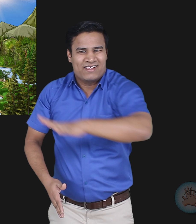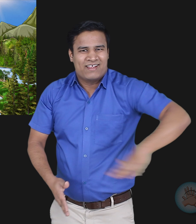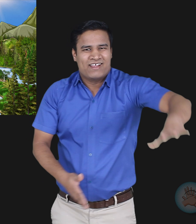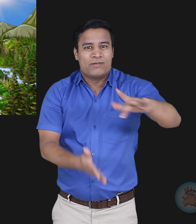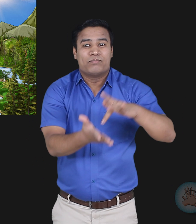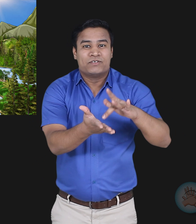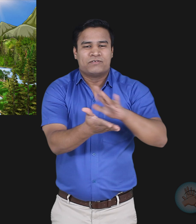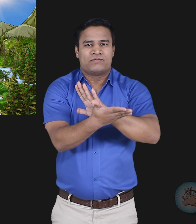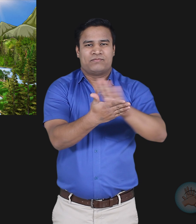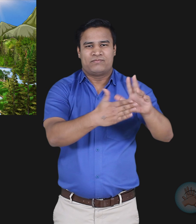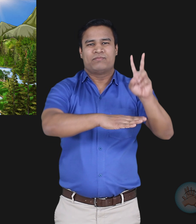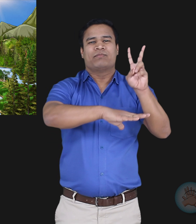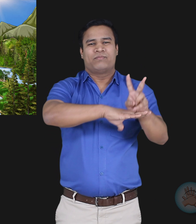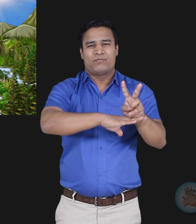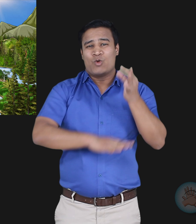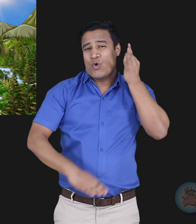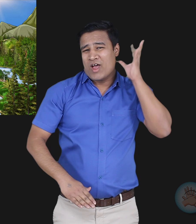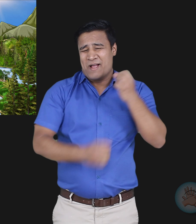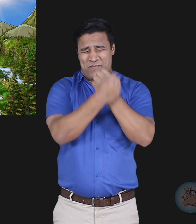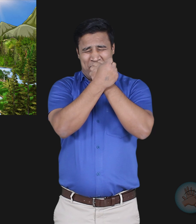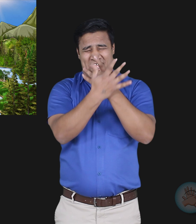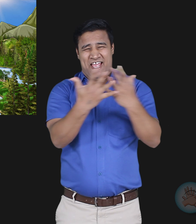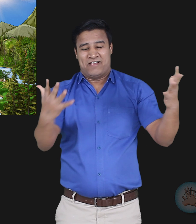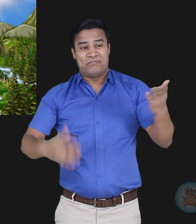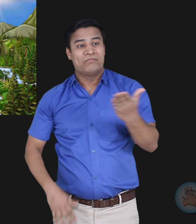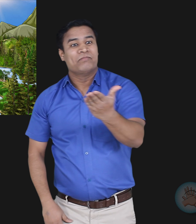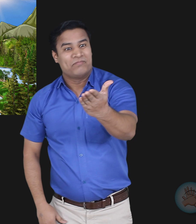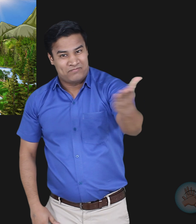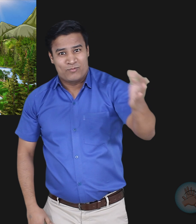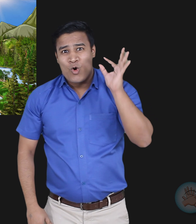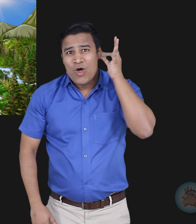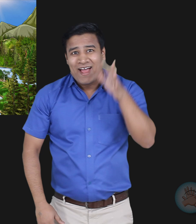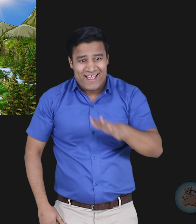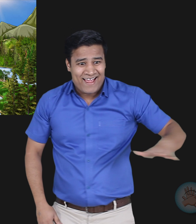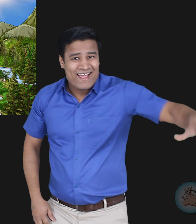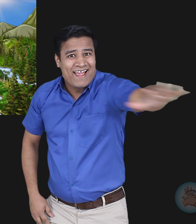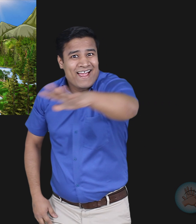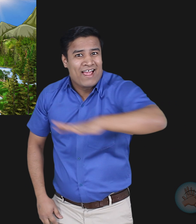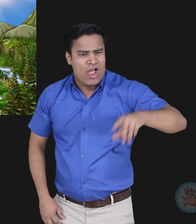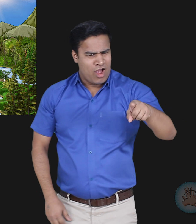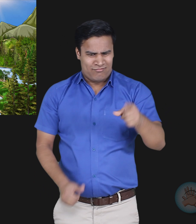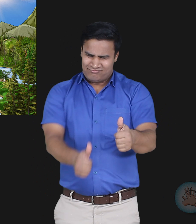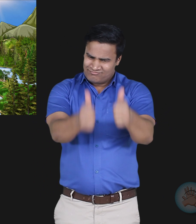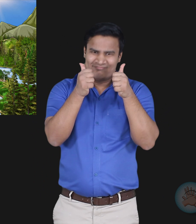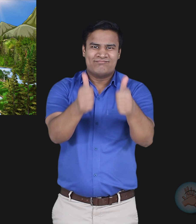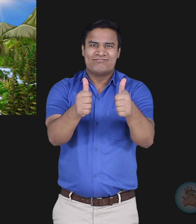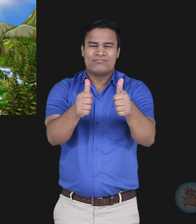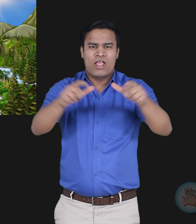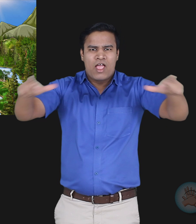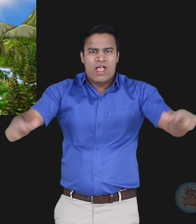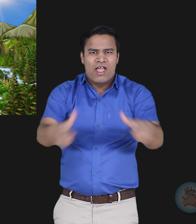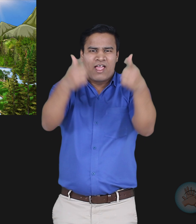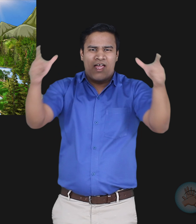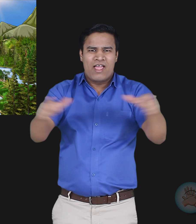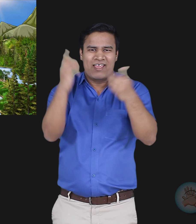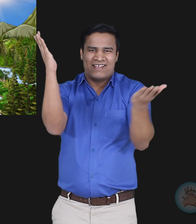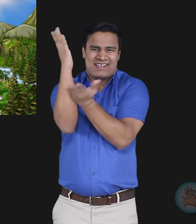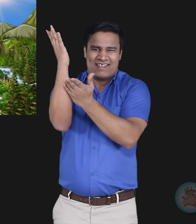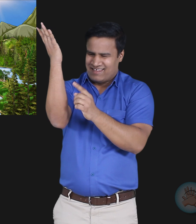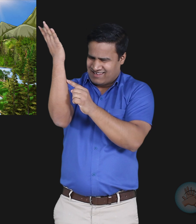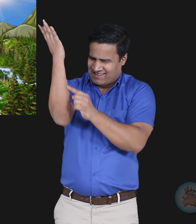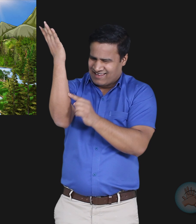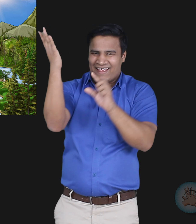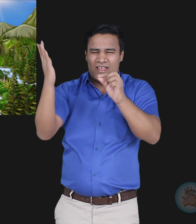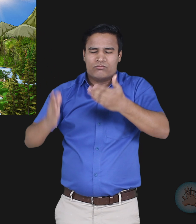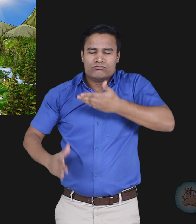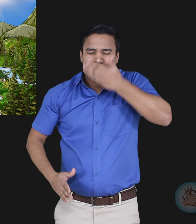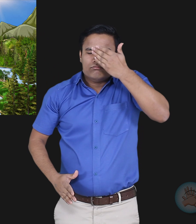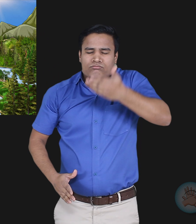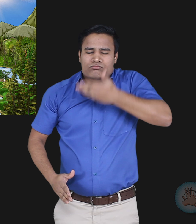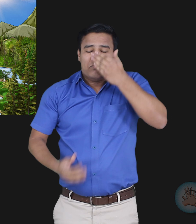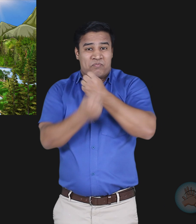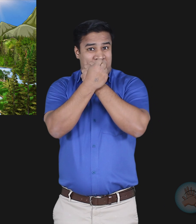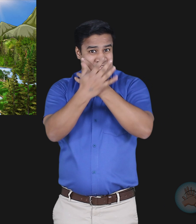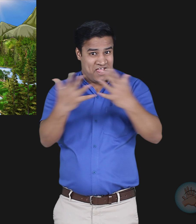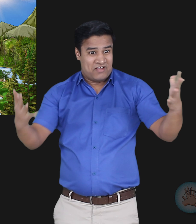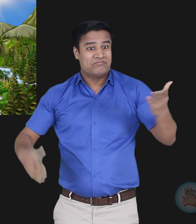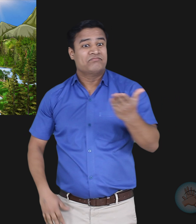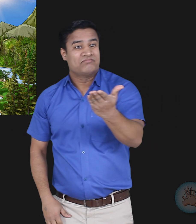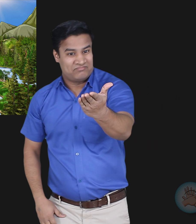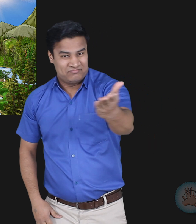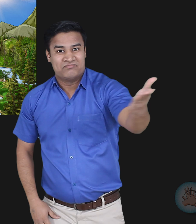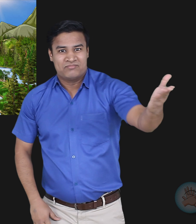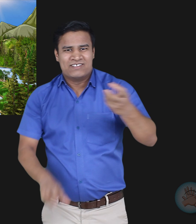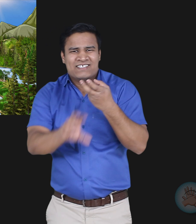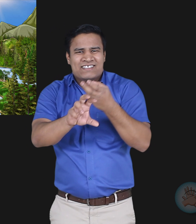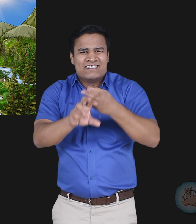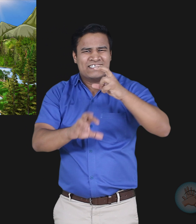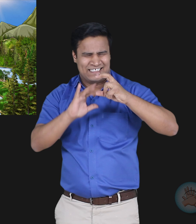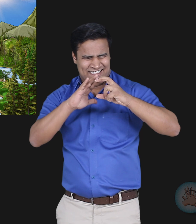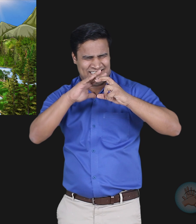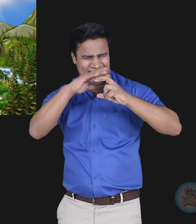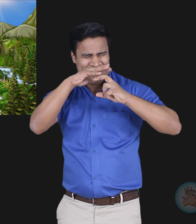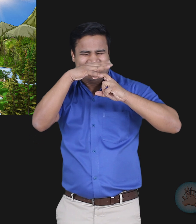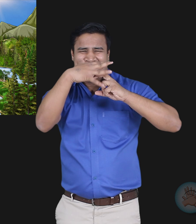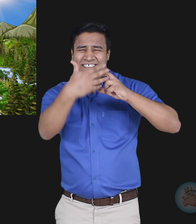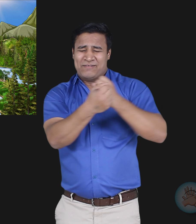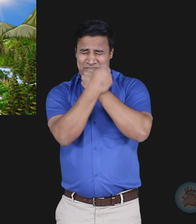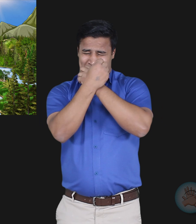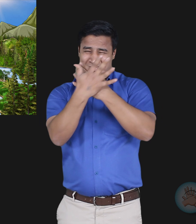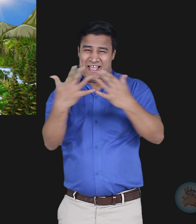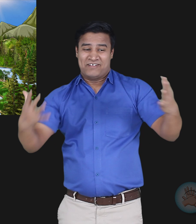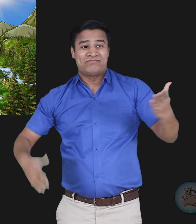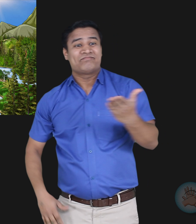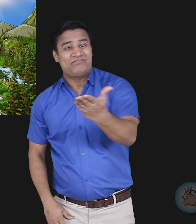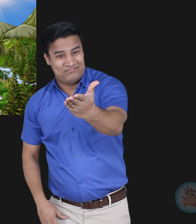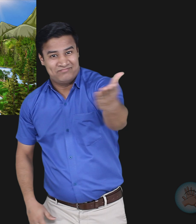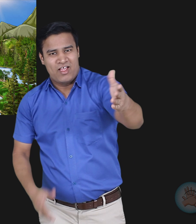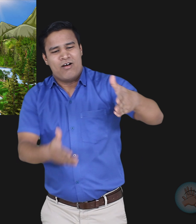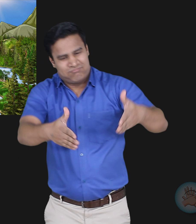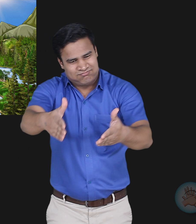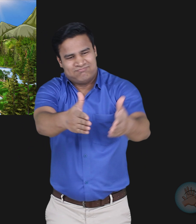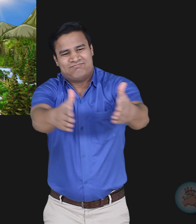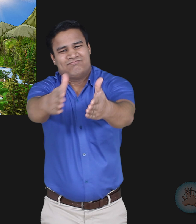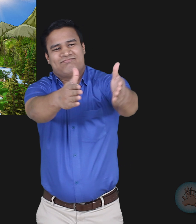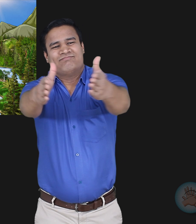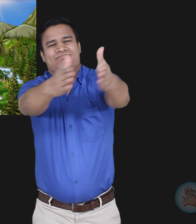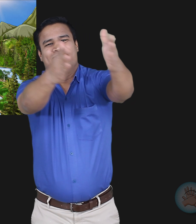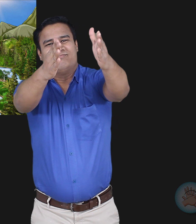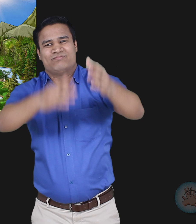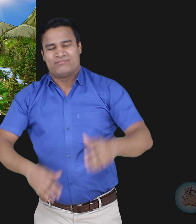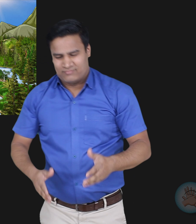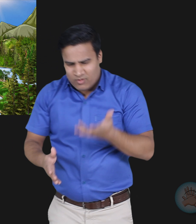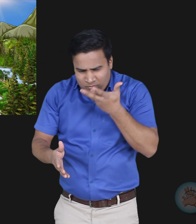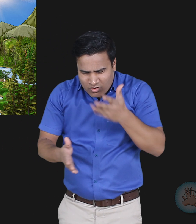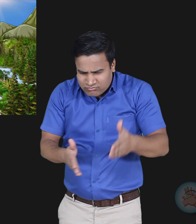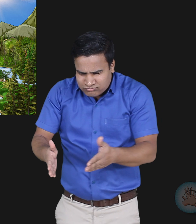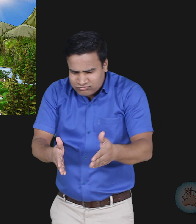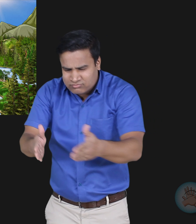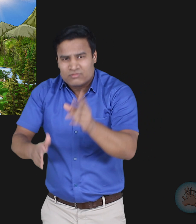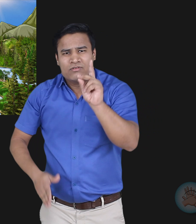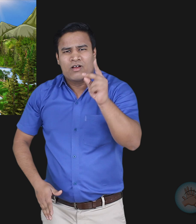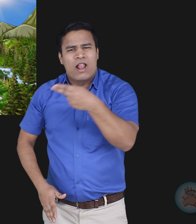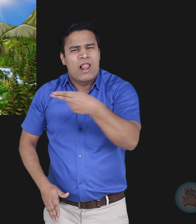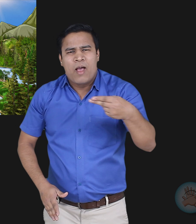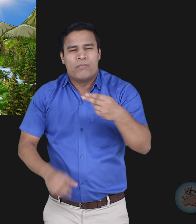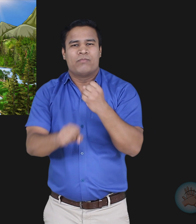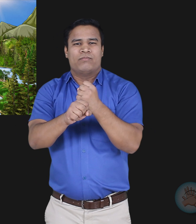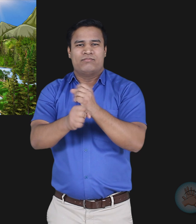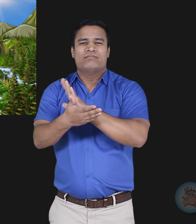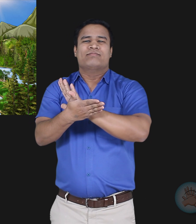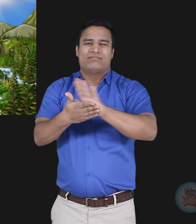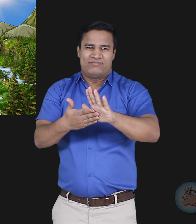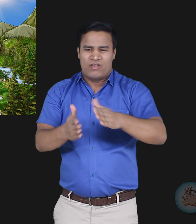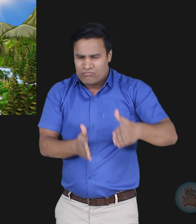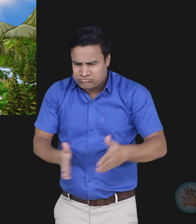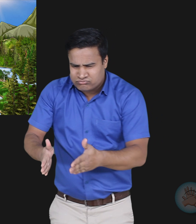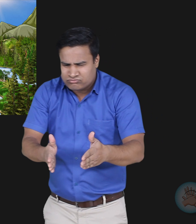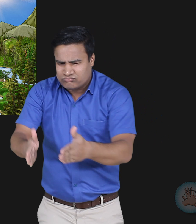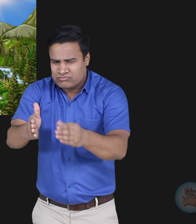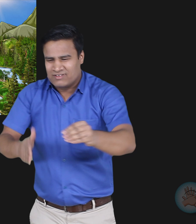it winds through the whole land of Havilah, where there is gold. And the gold of that land is pure, and bdellium and onyx are found there.